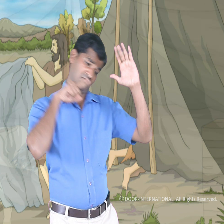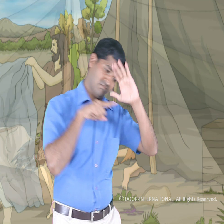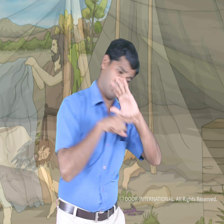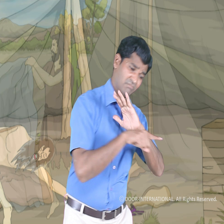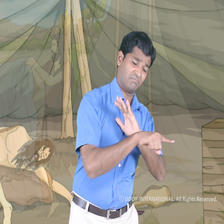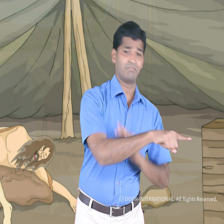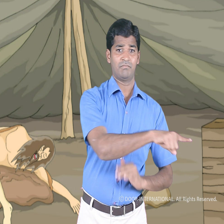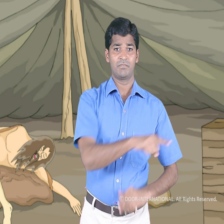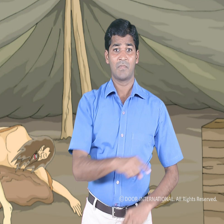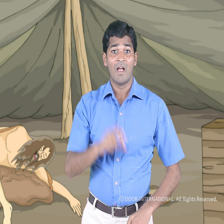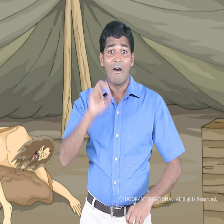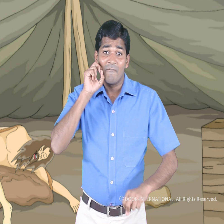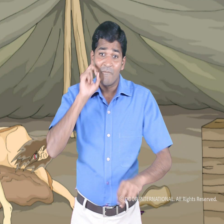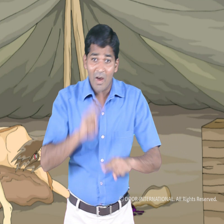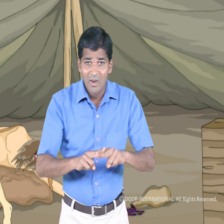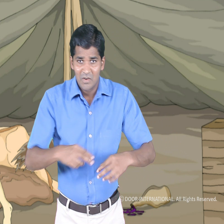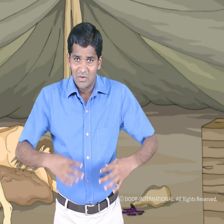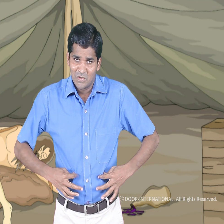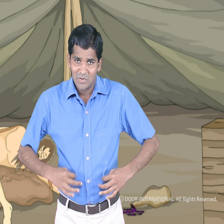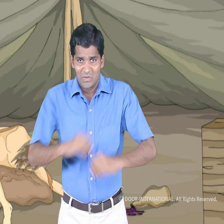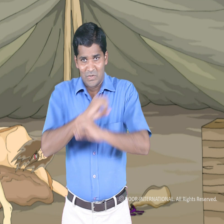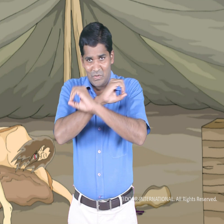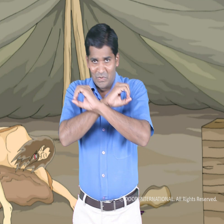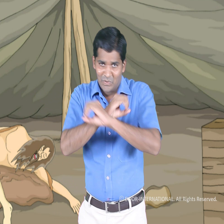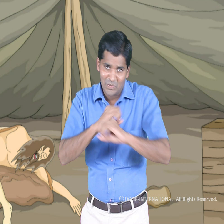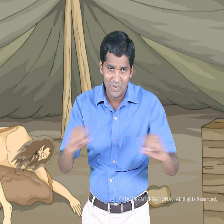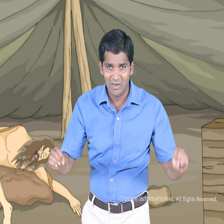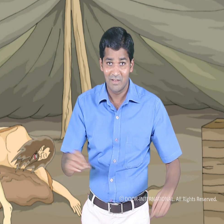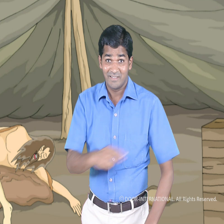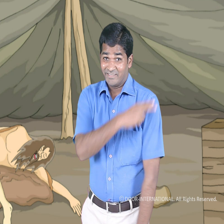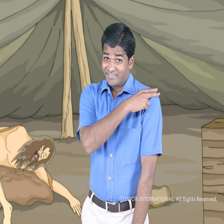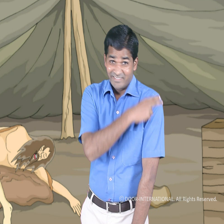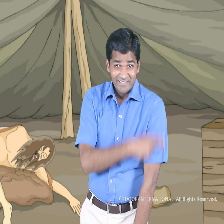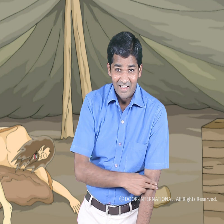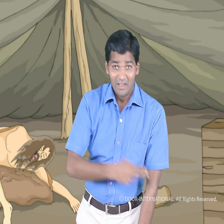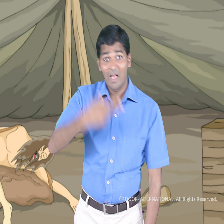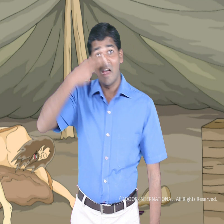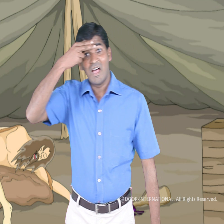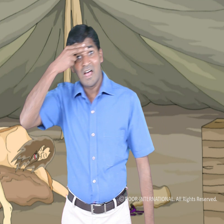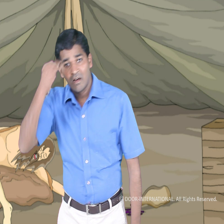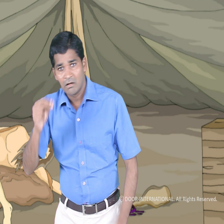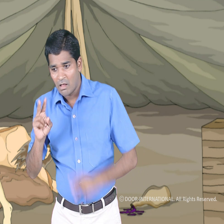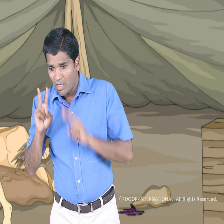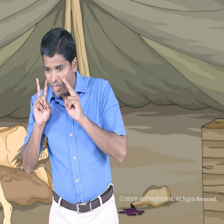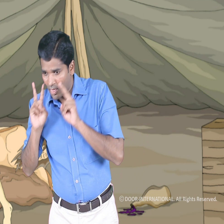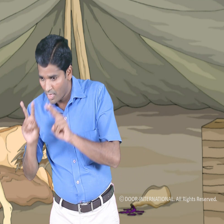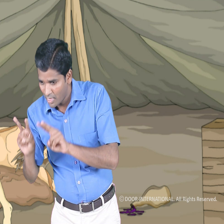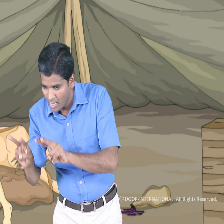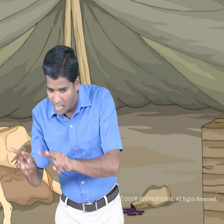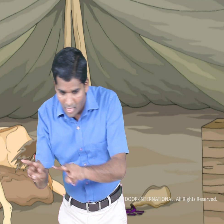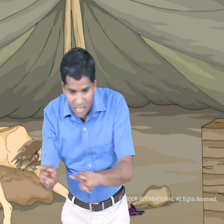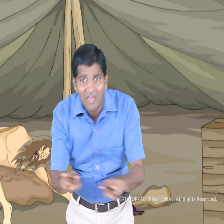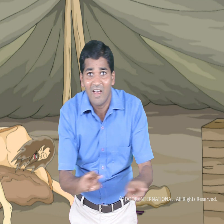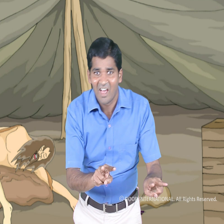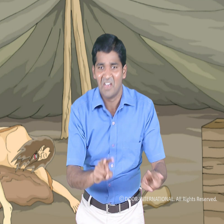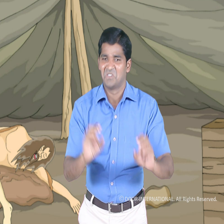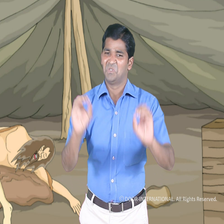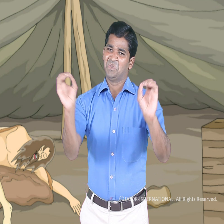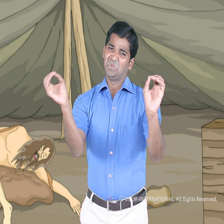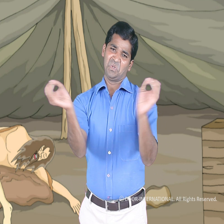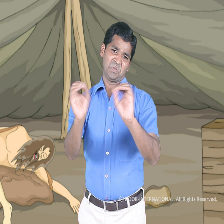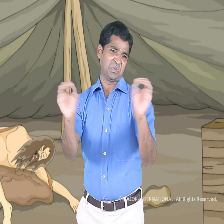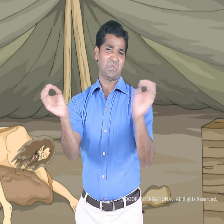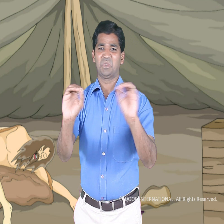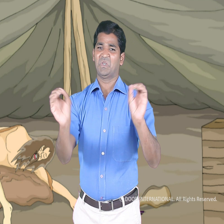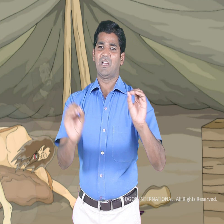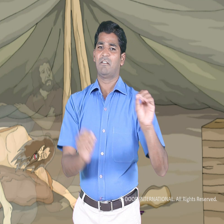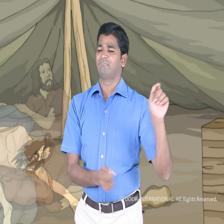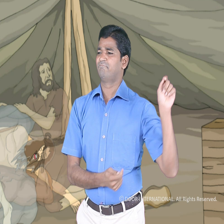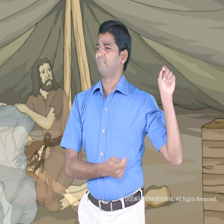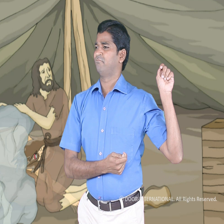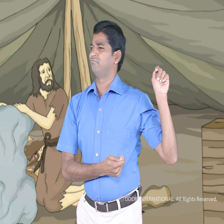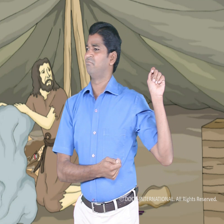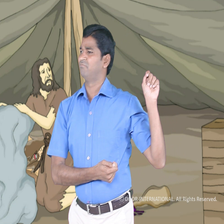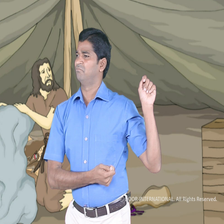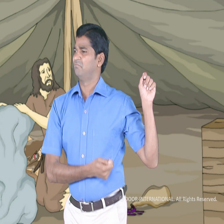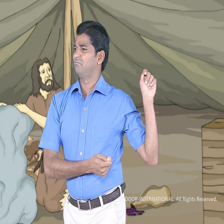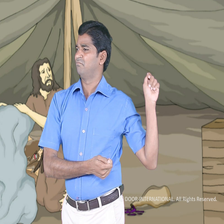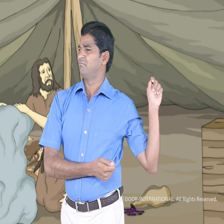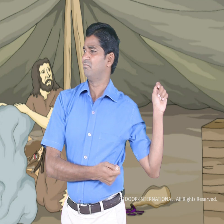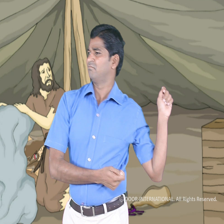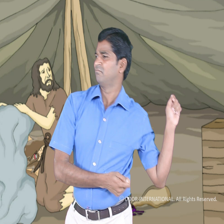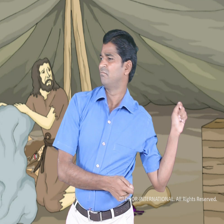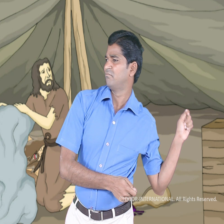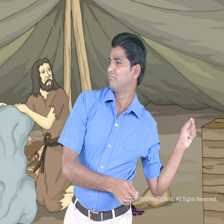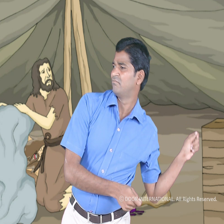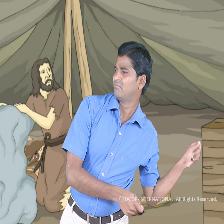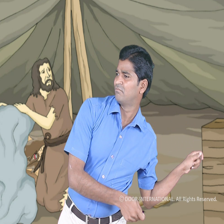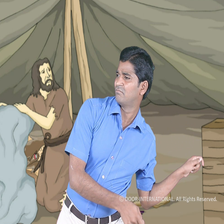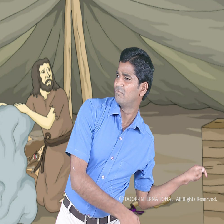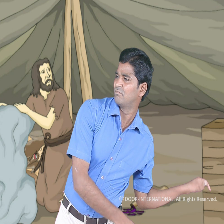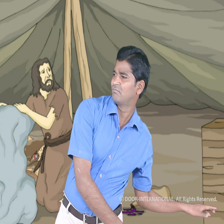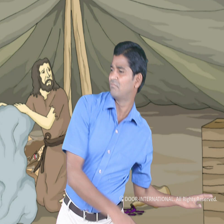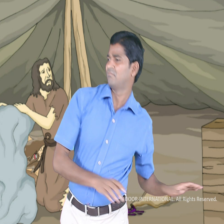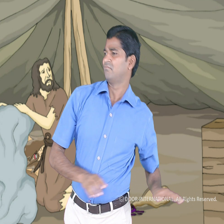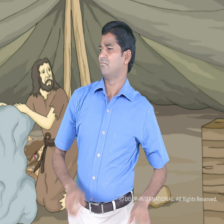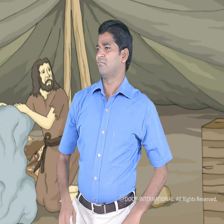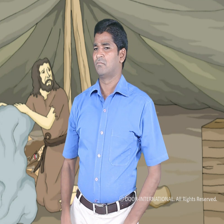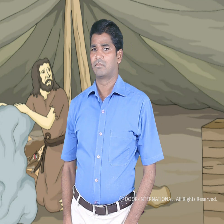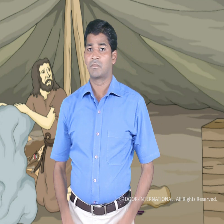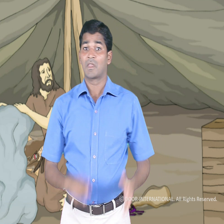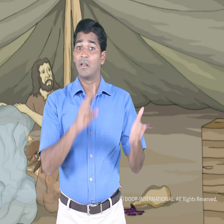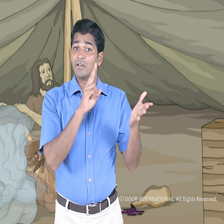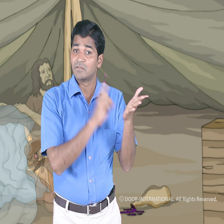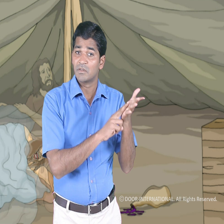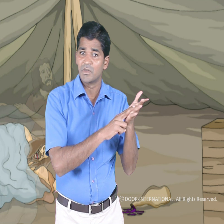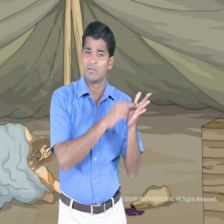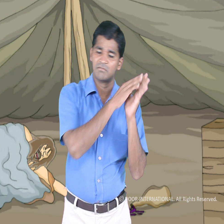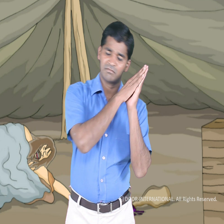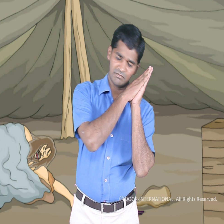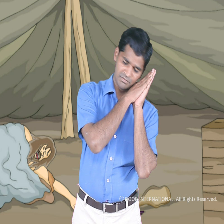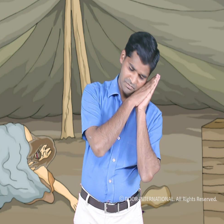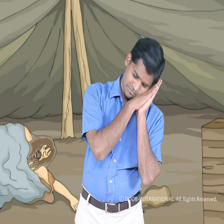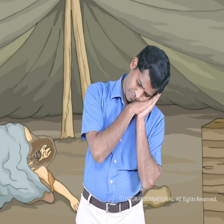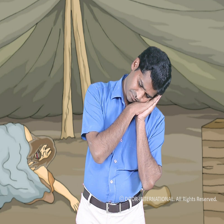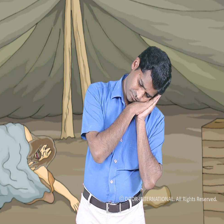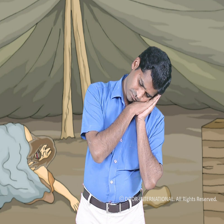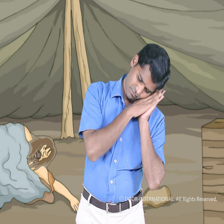Their faces were turned away so that they did not see their father’s nakedness.